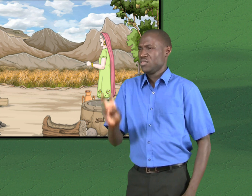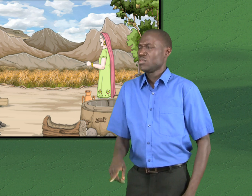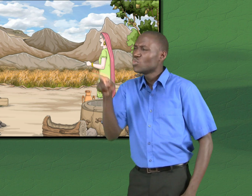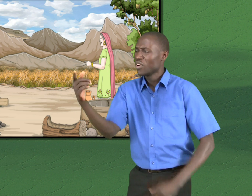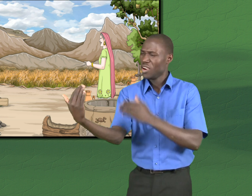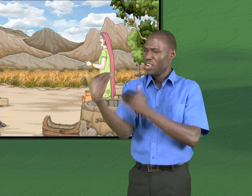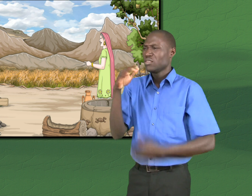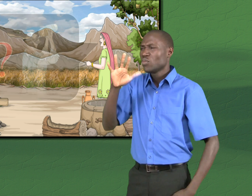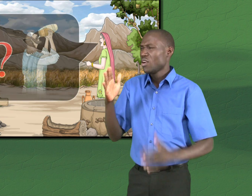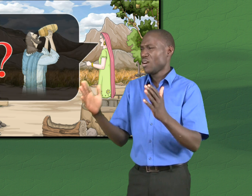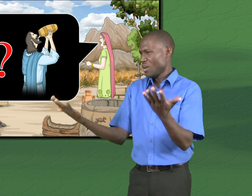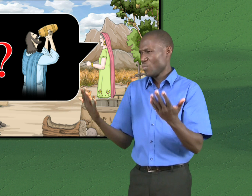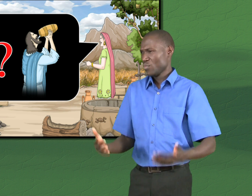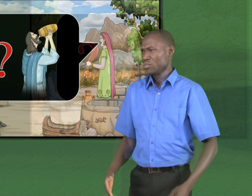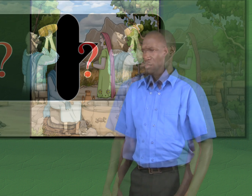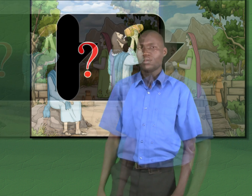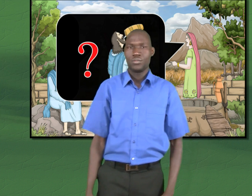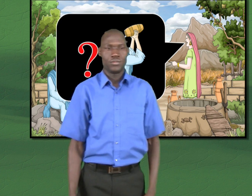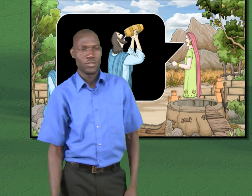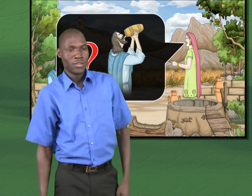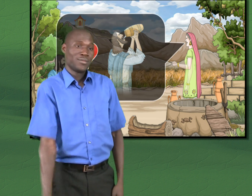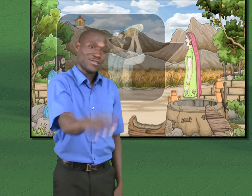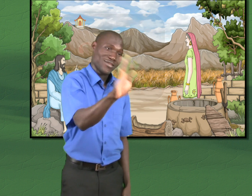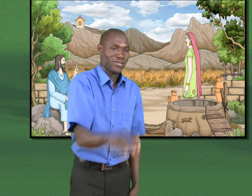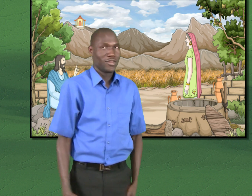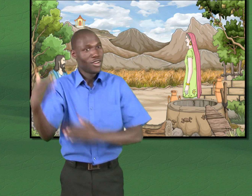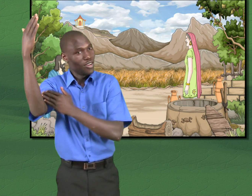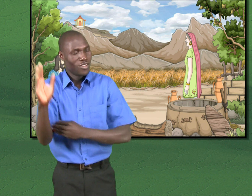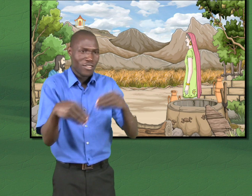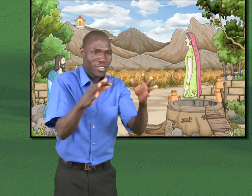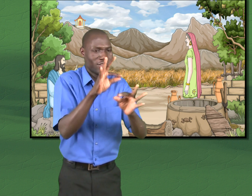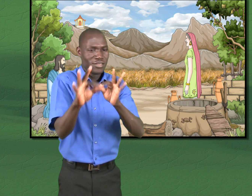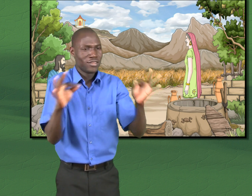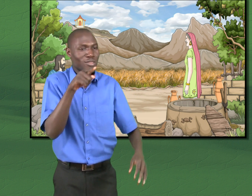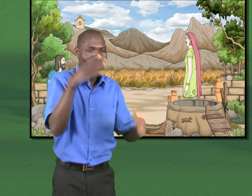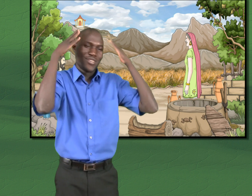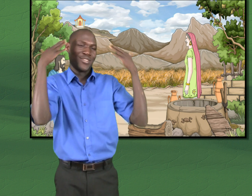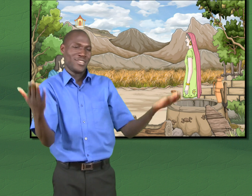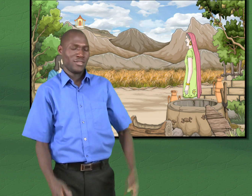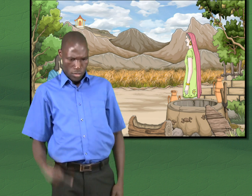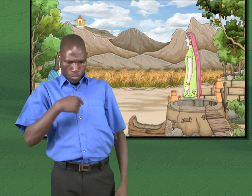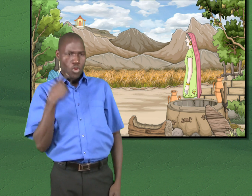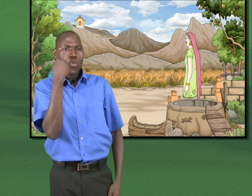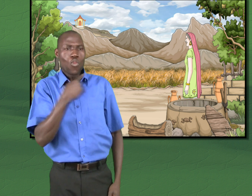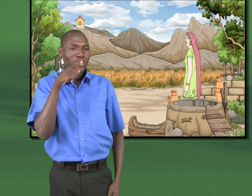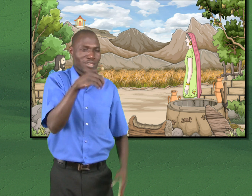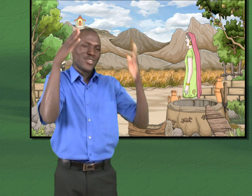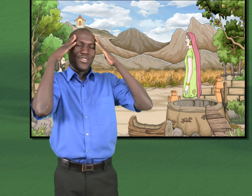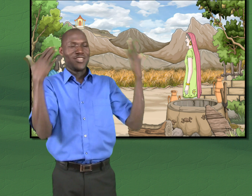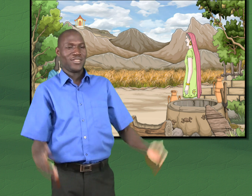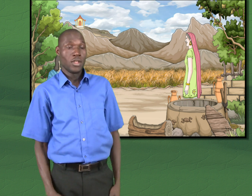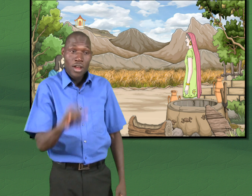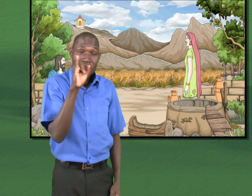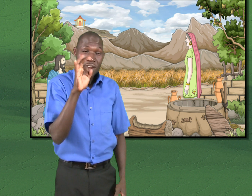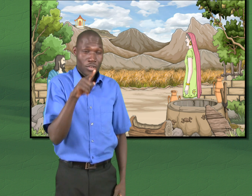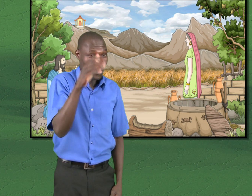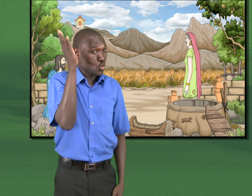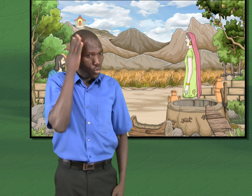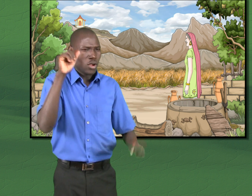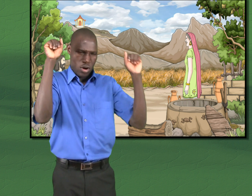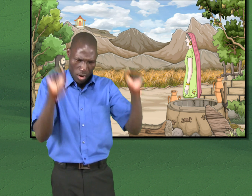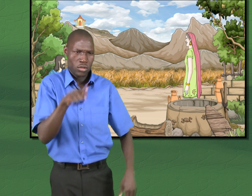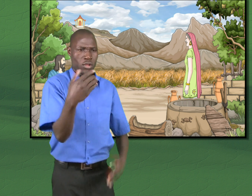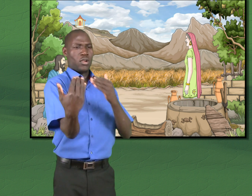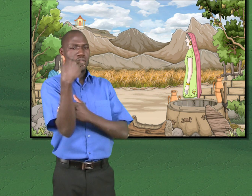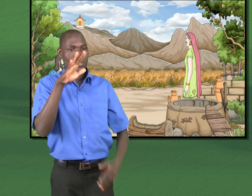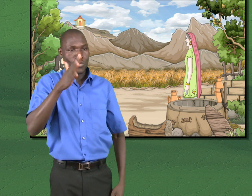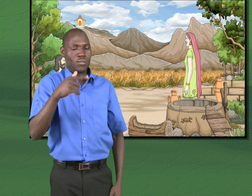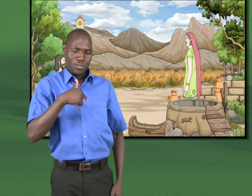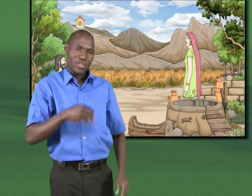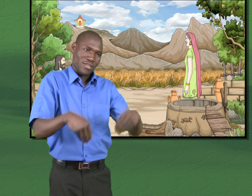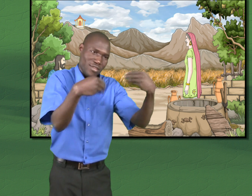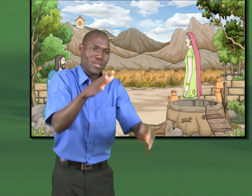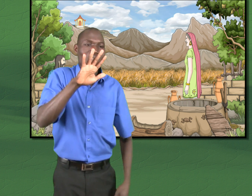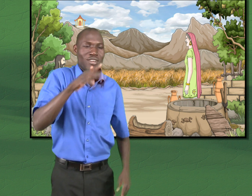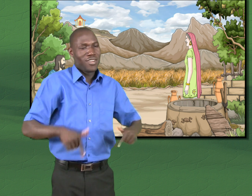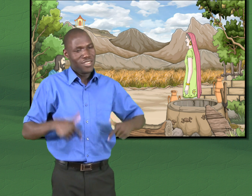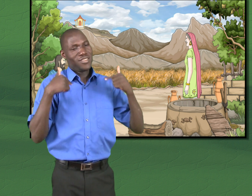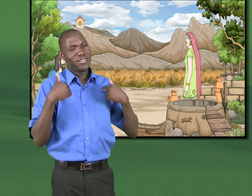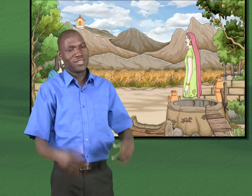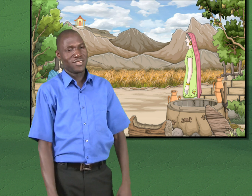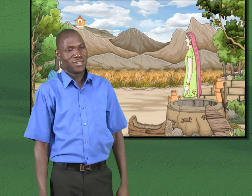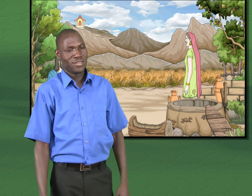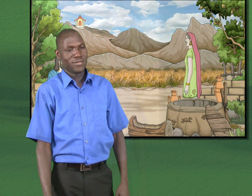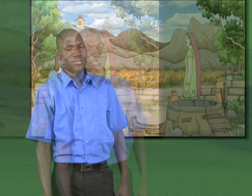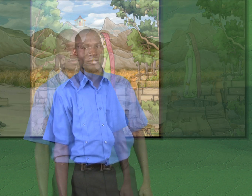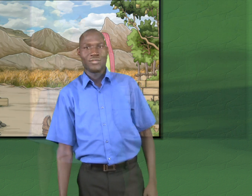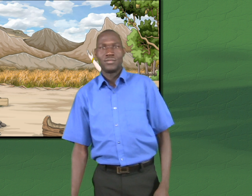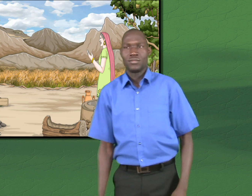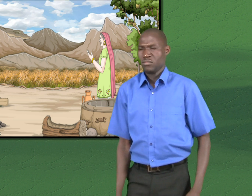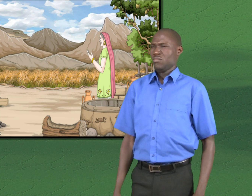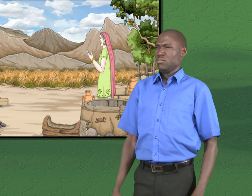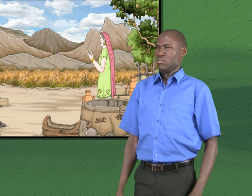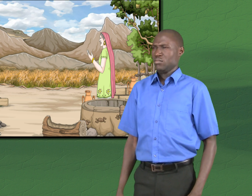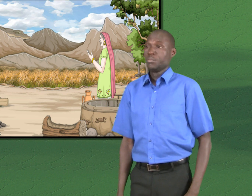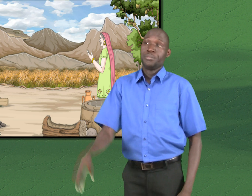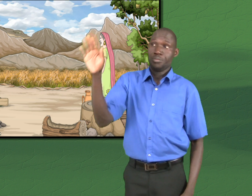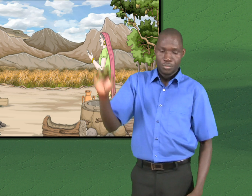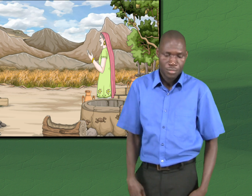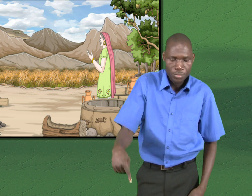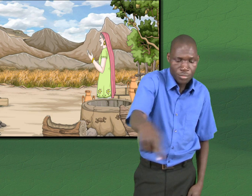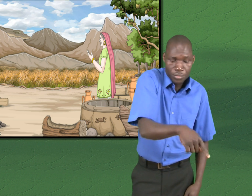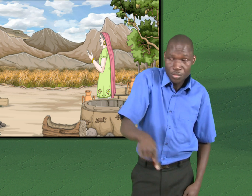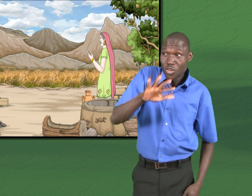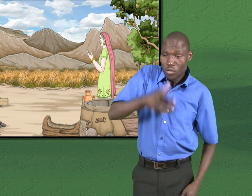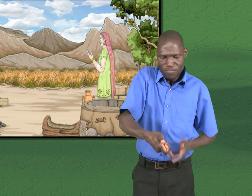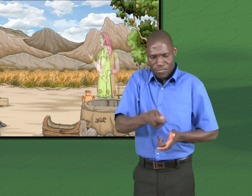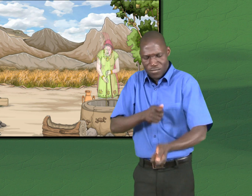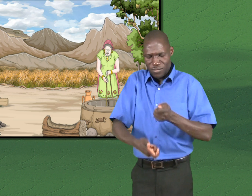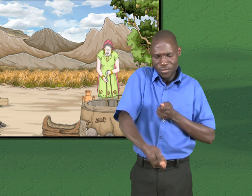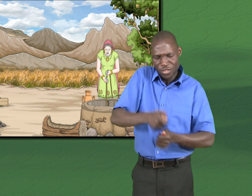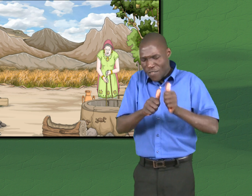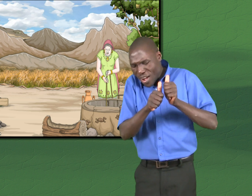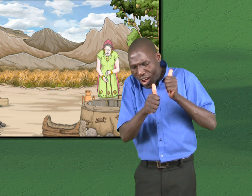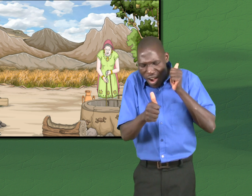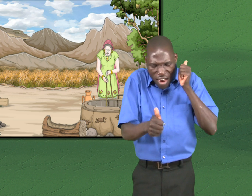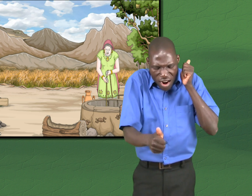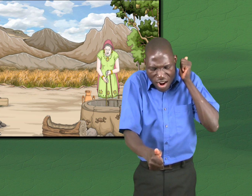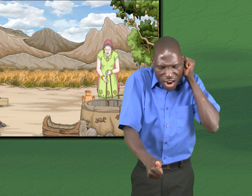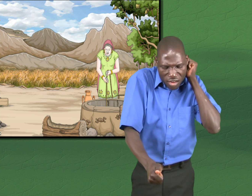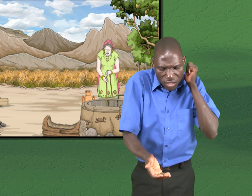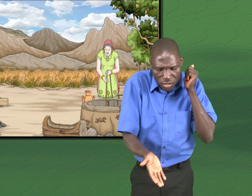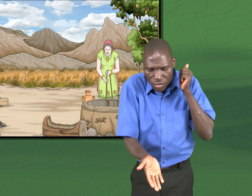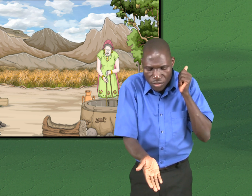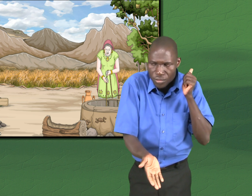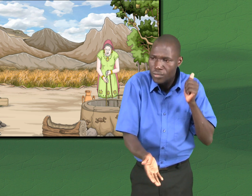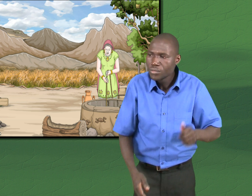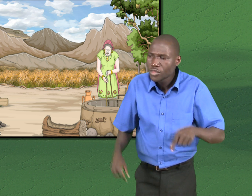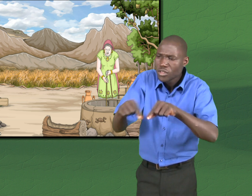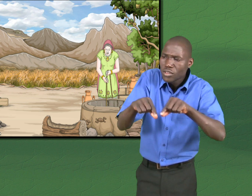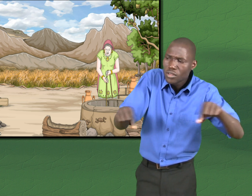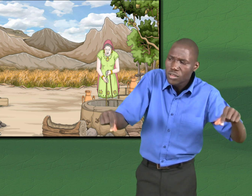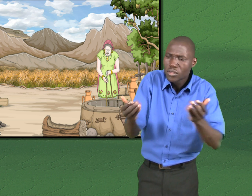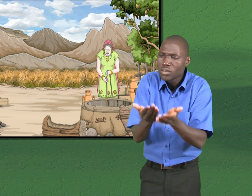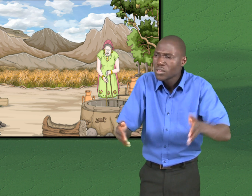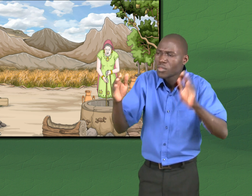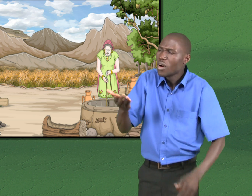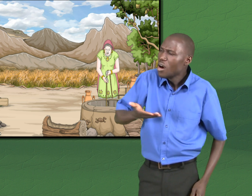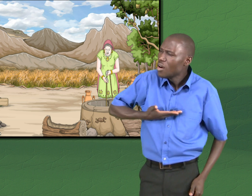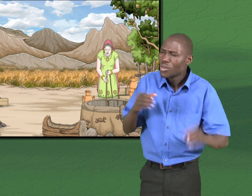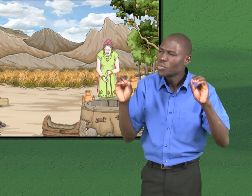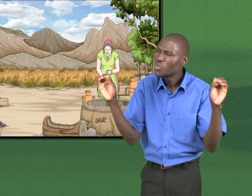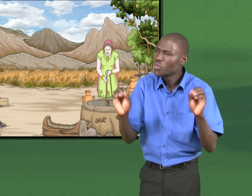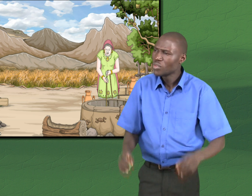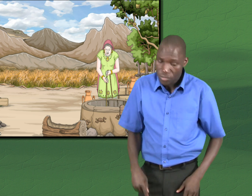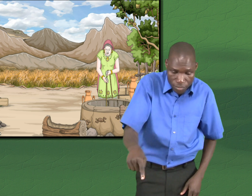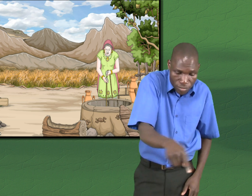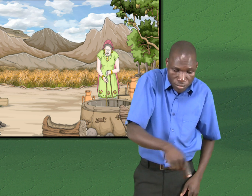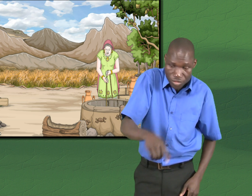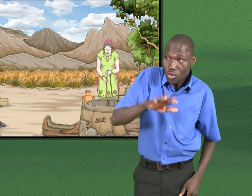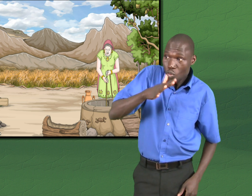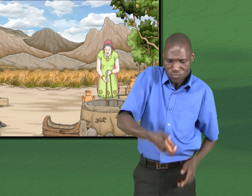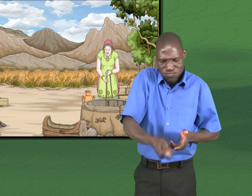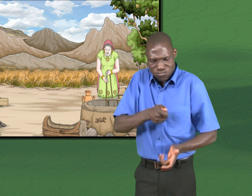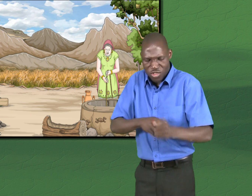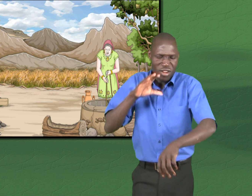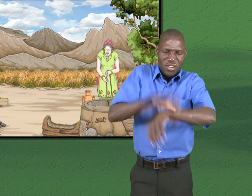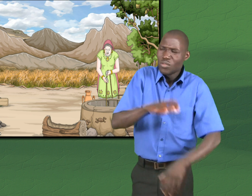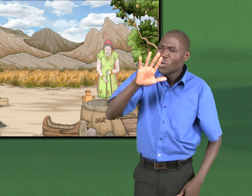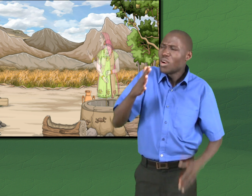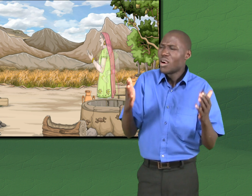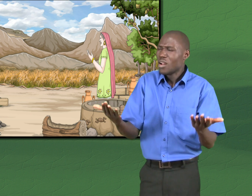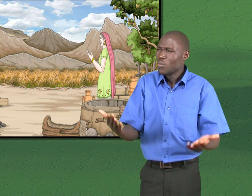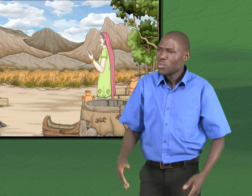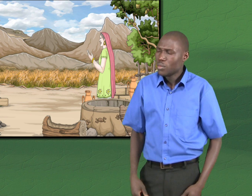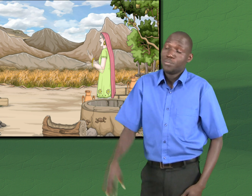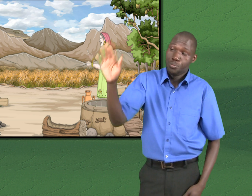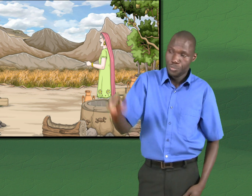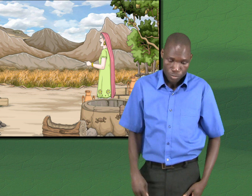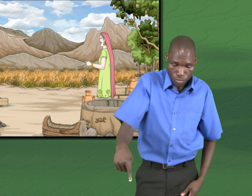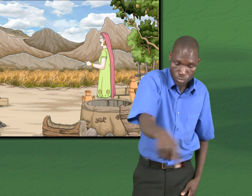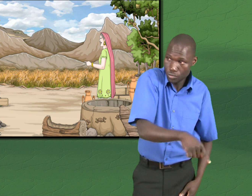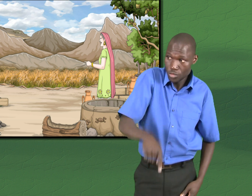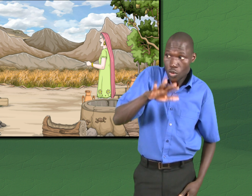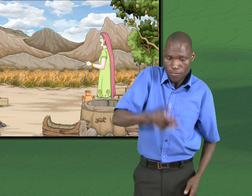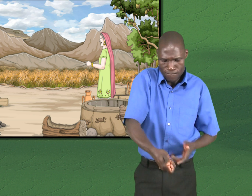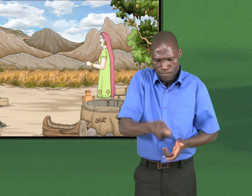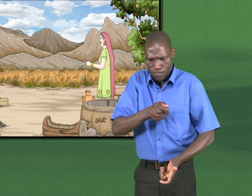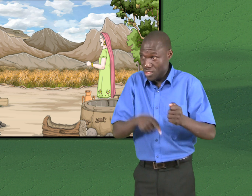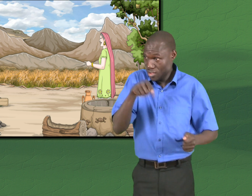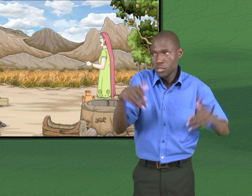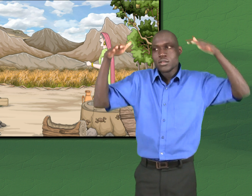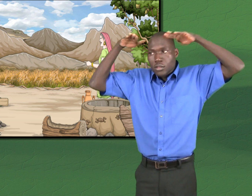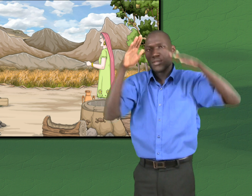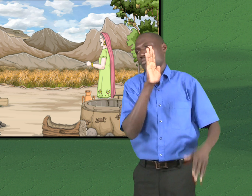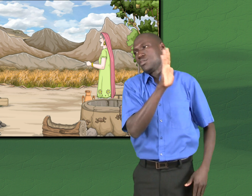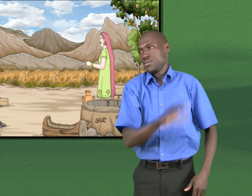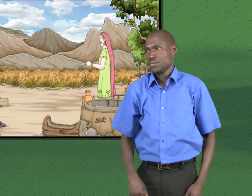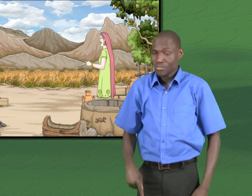“How can You ask for a drink from me, a Samaritan woman?” (For Jews do not associate with Samaritans.) Jesus answered, “If you knew the gift of God and who is asking you for a drink, you would have asked Him, and He would have given you living water.” “Sir,” the woman replied, “You have nothing to draw with and the well is deep.